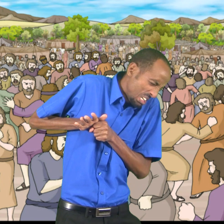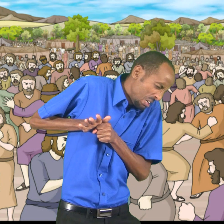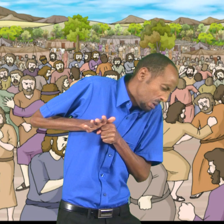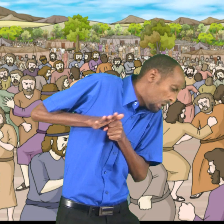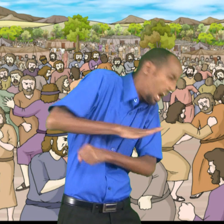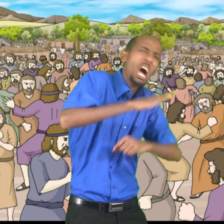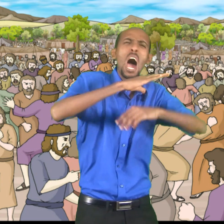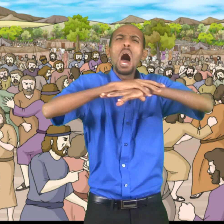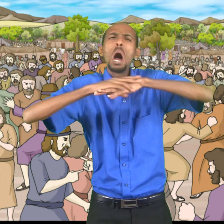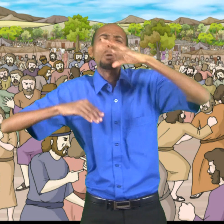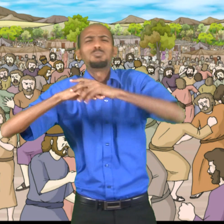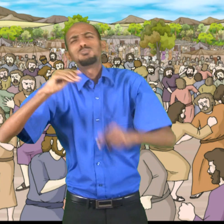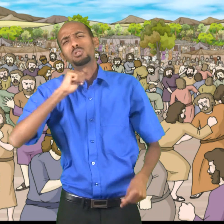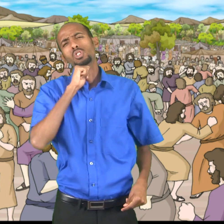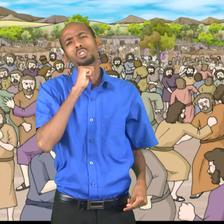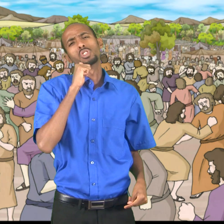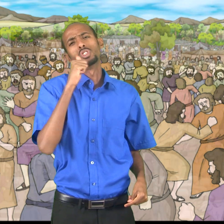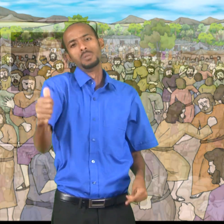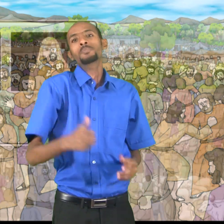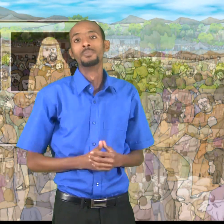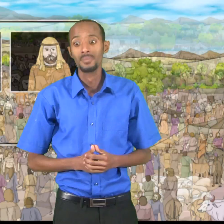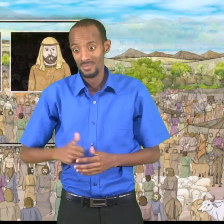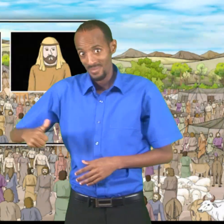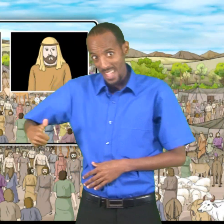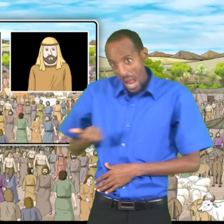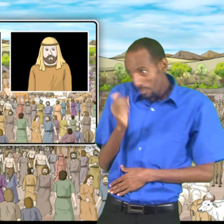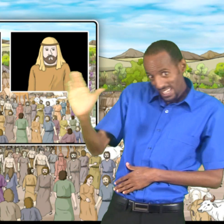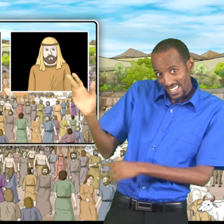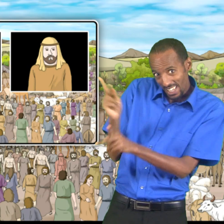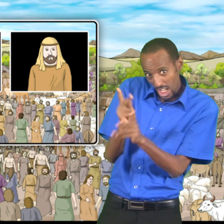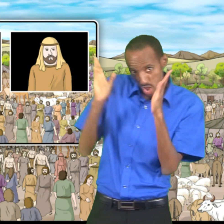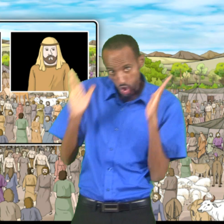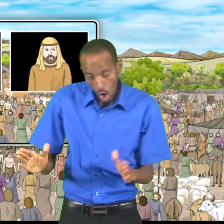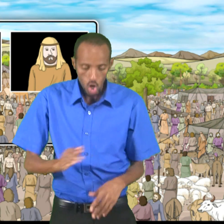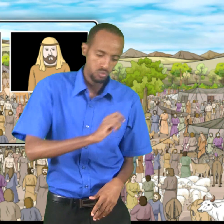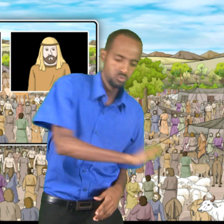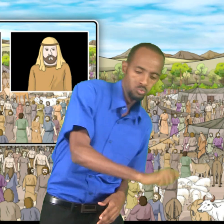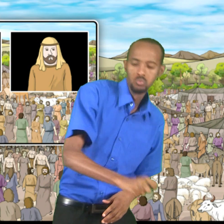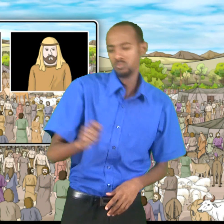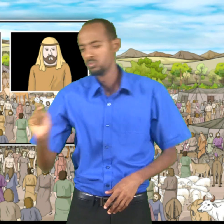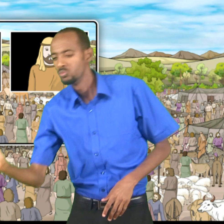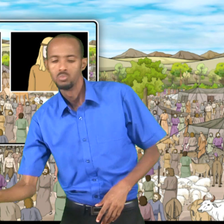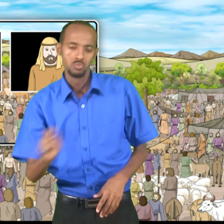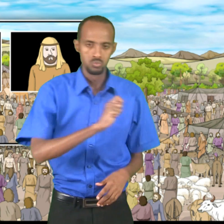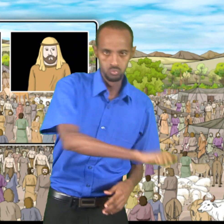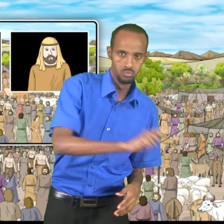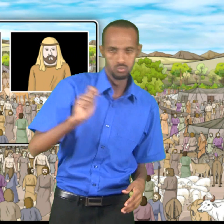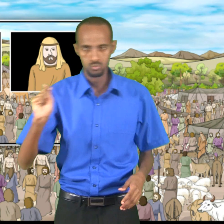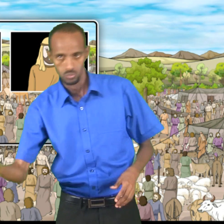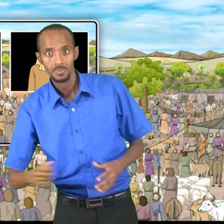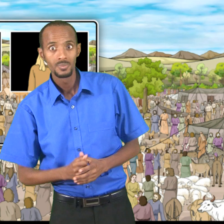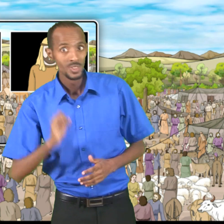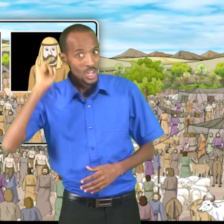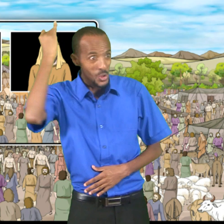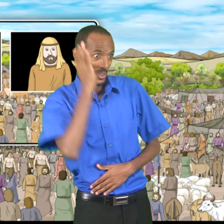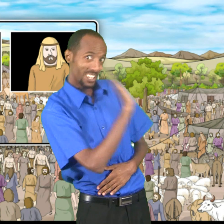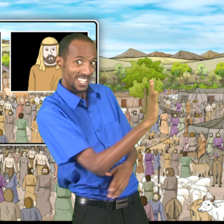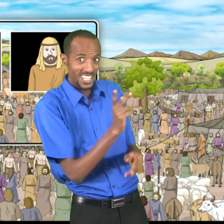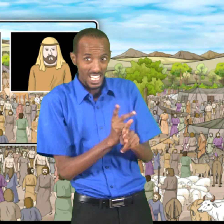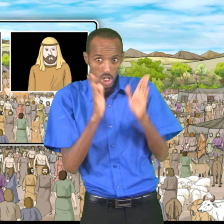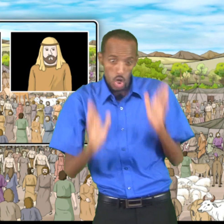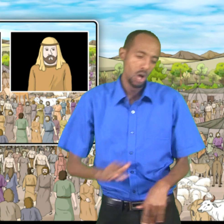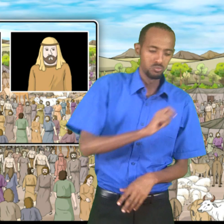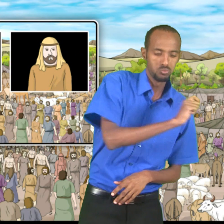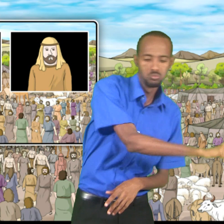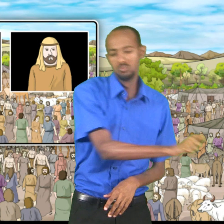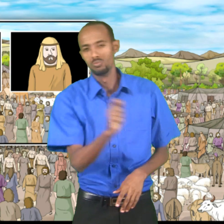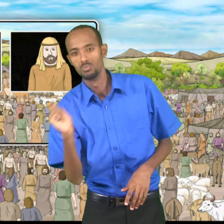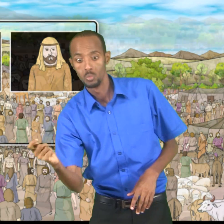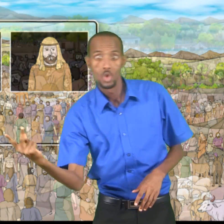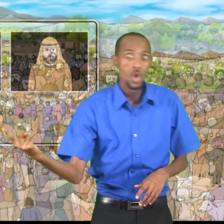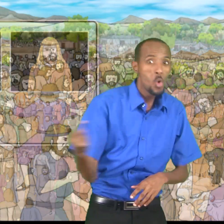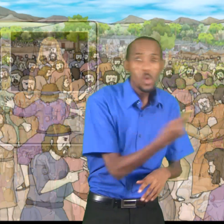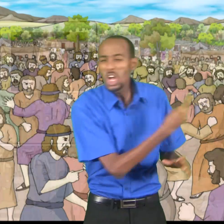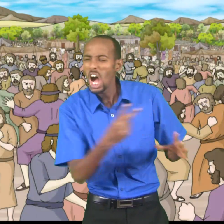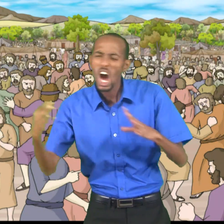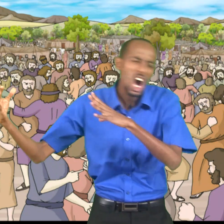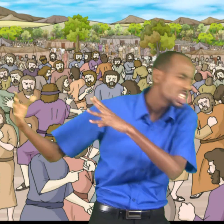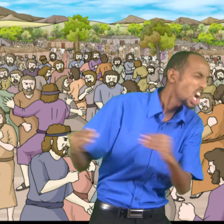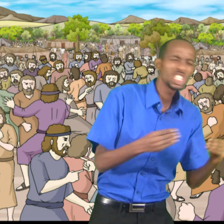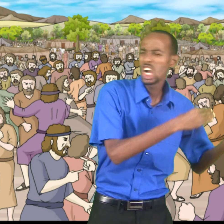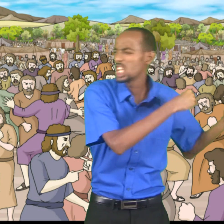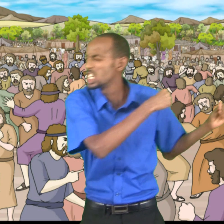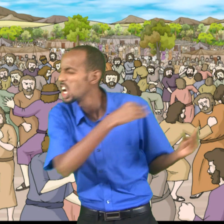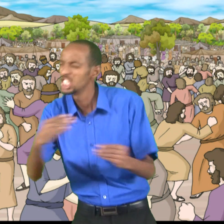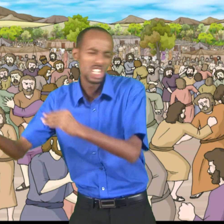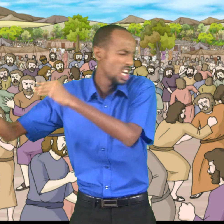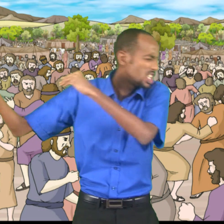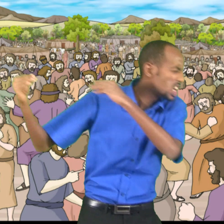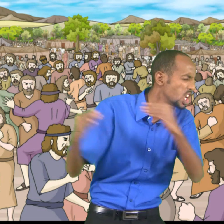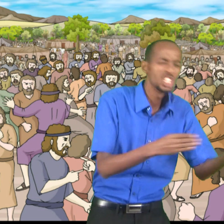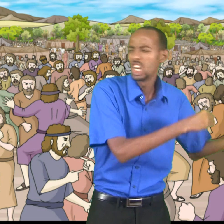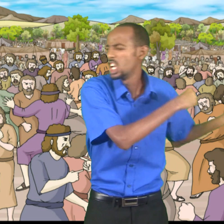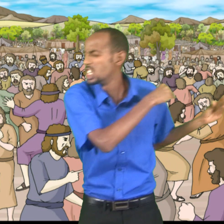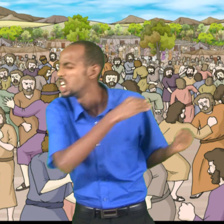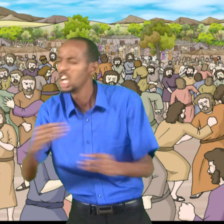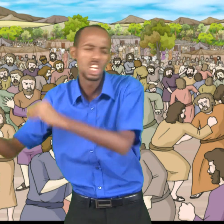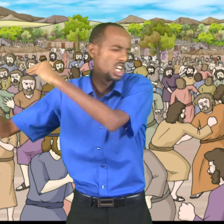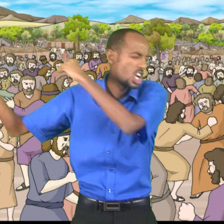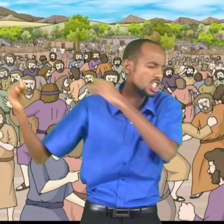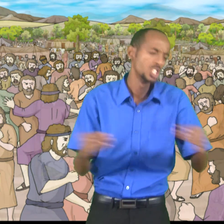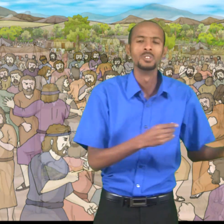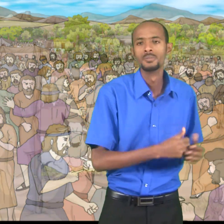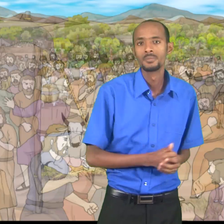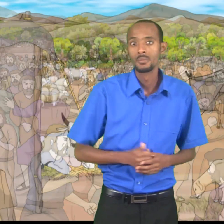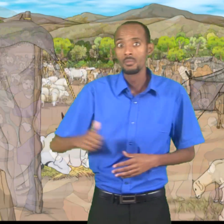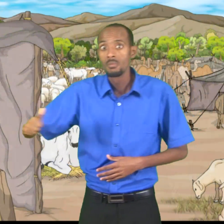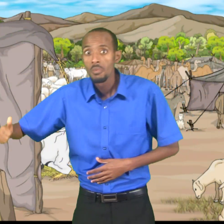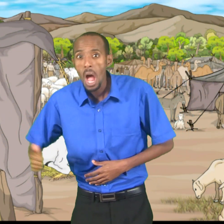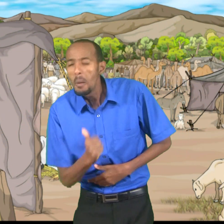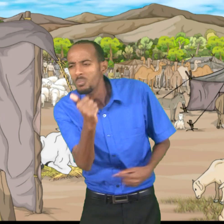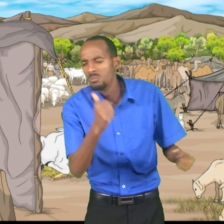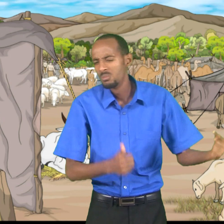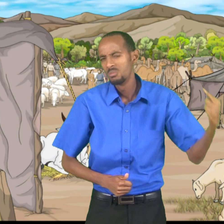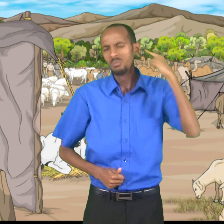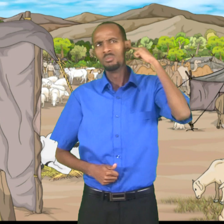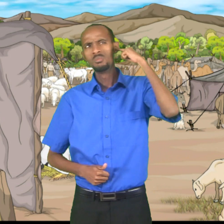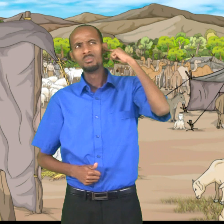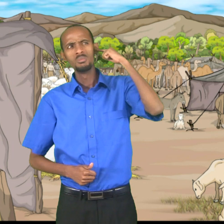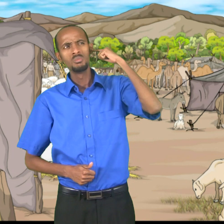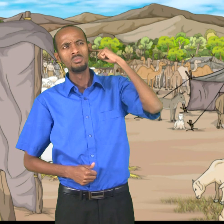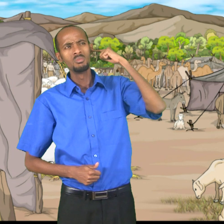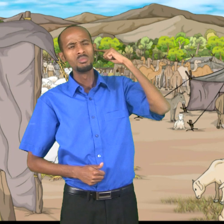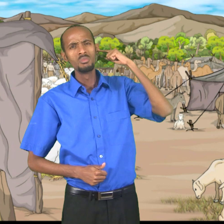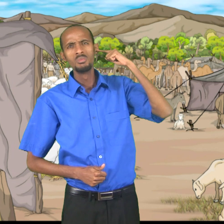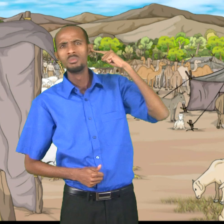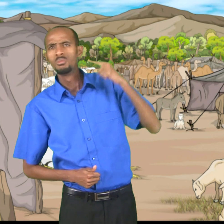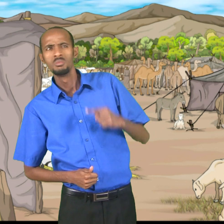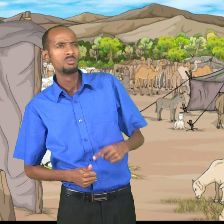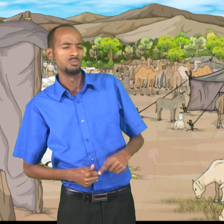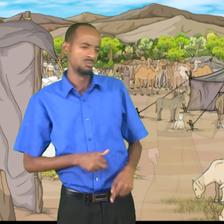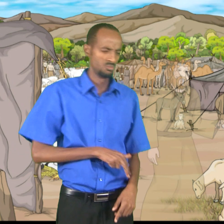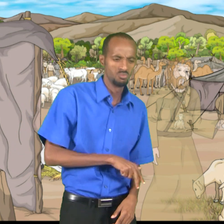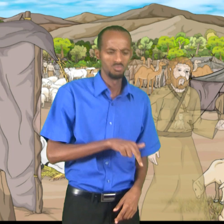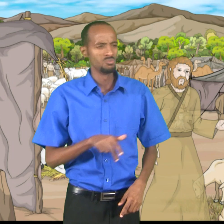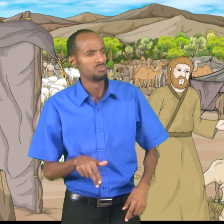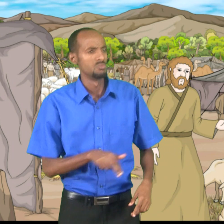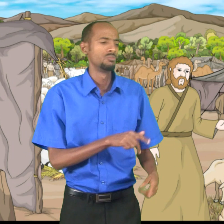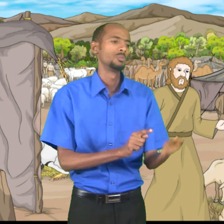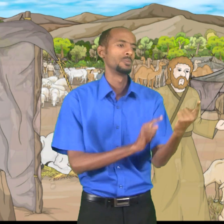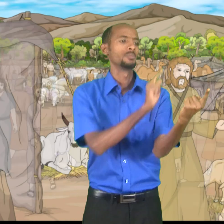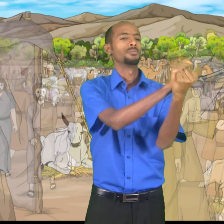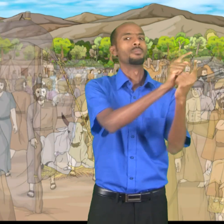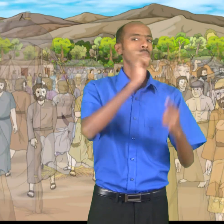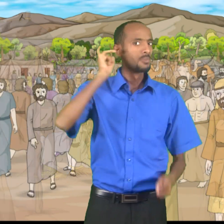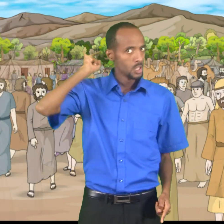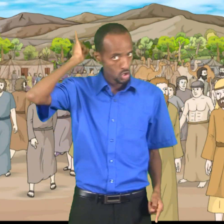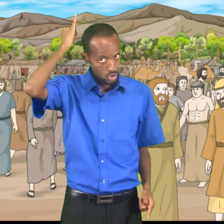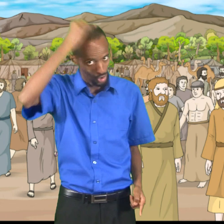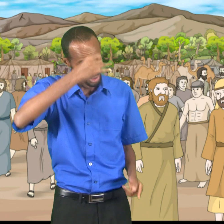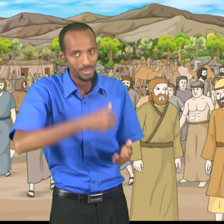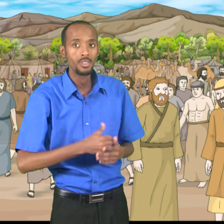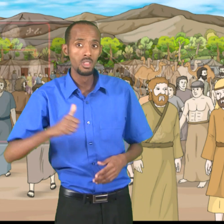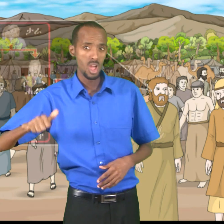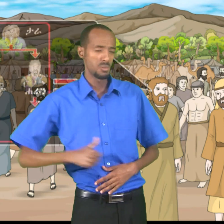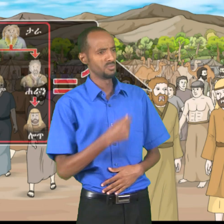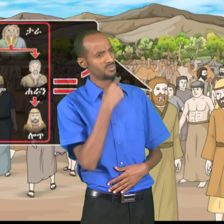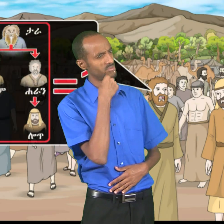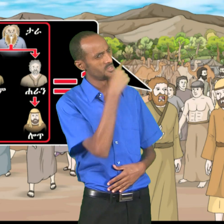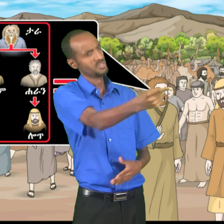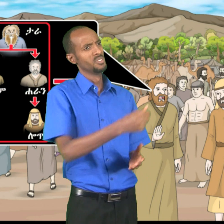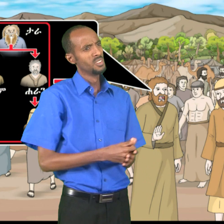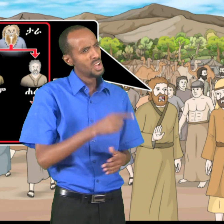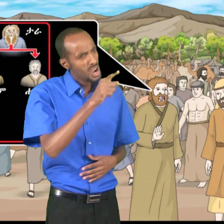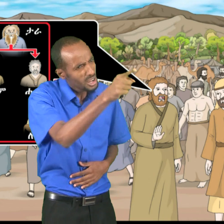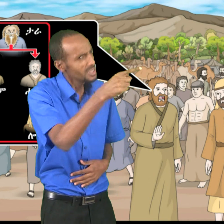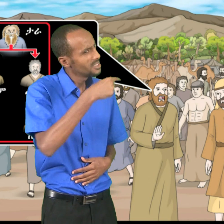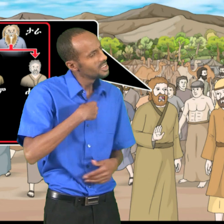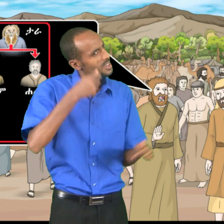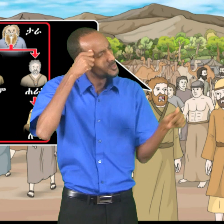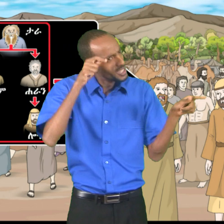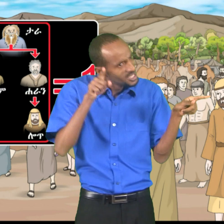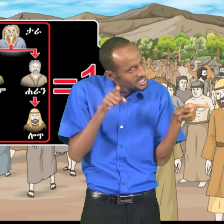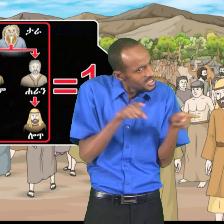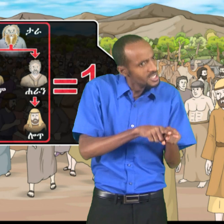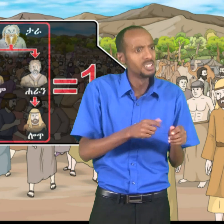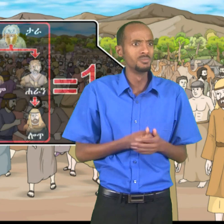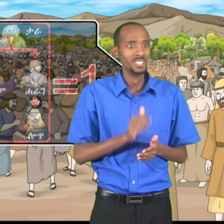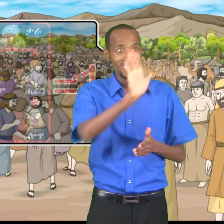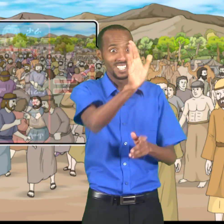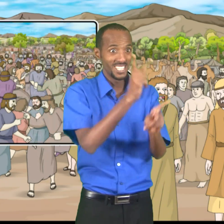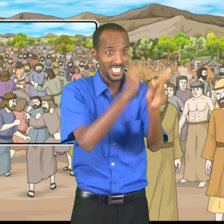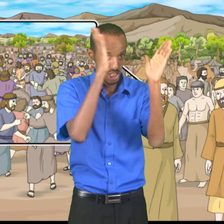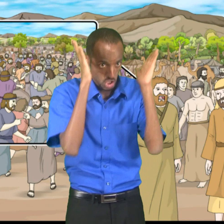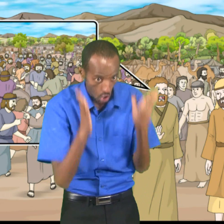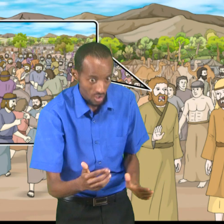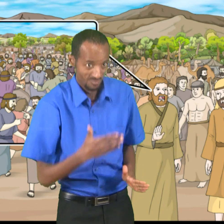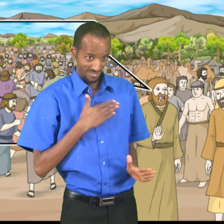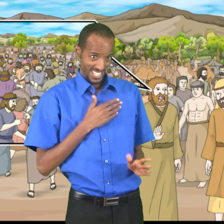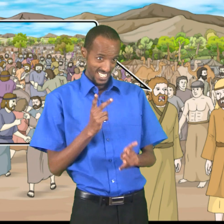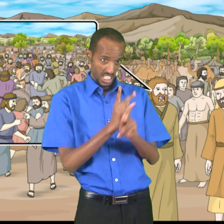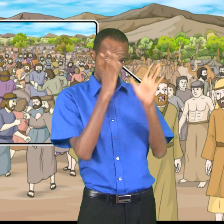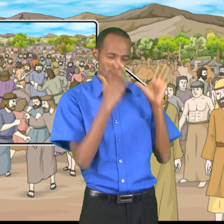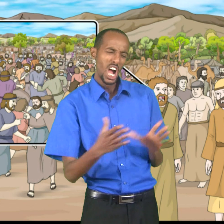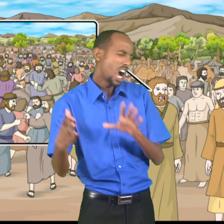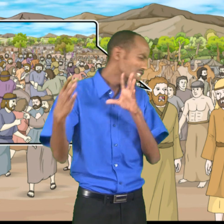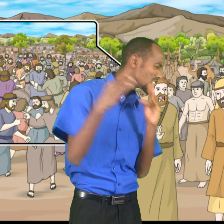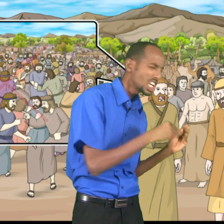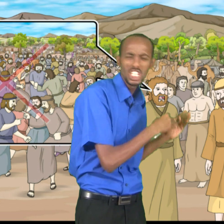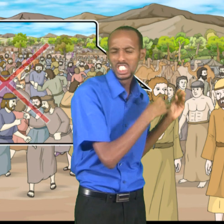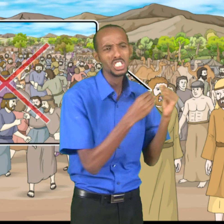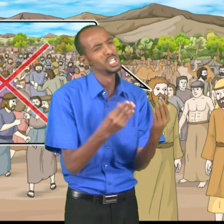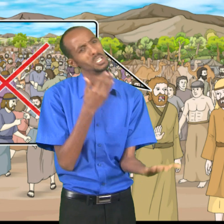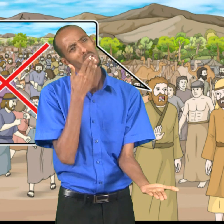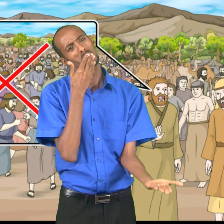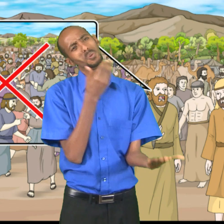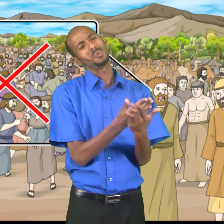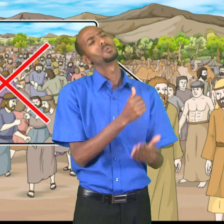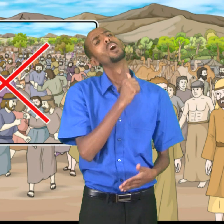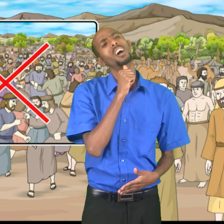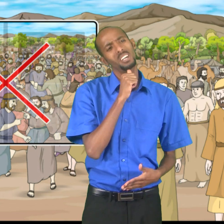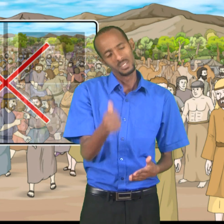So Abram said to Lot, “Please let there be no contention between you and me, or between your herdsmen and my herdsmen. After all, we are brothers.